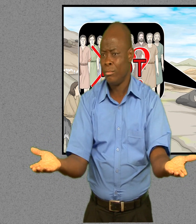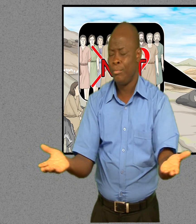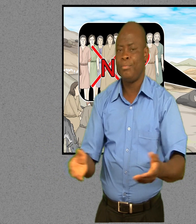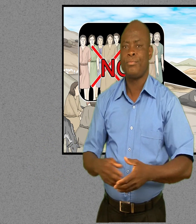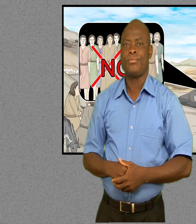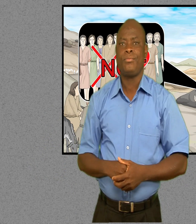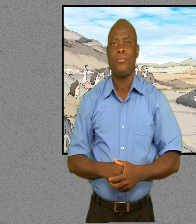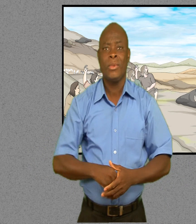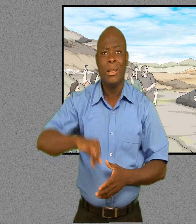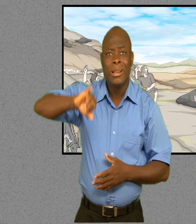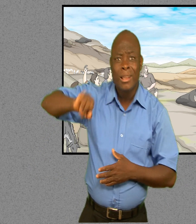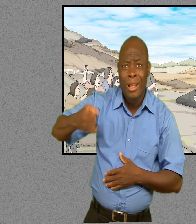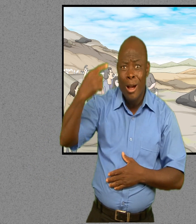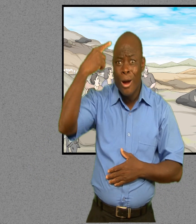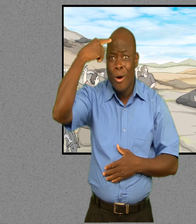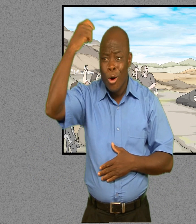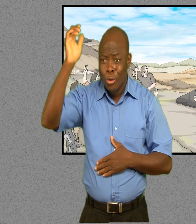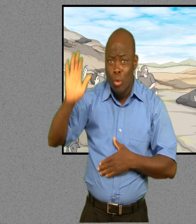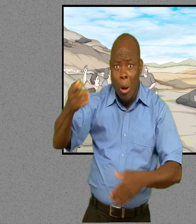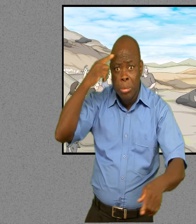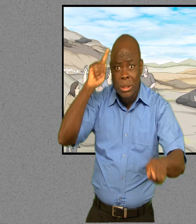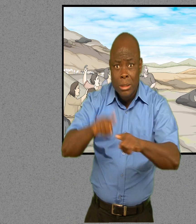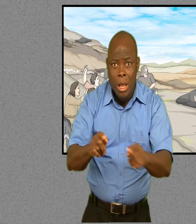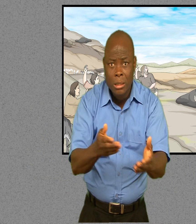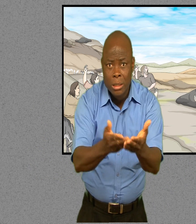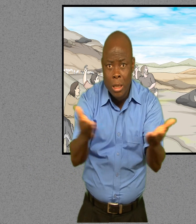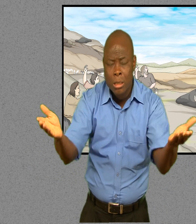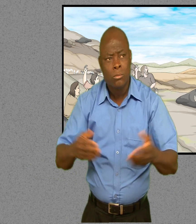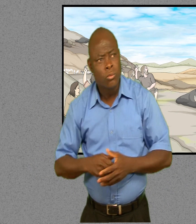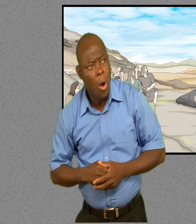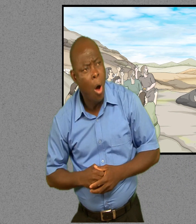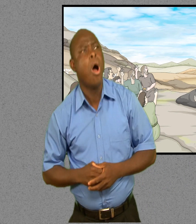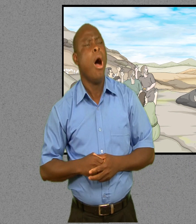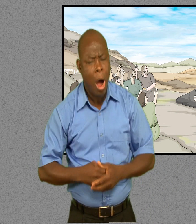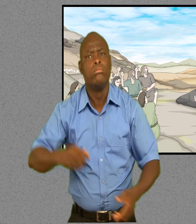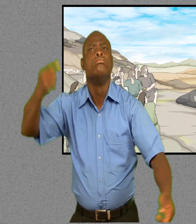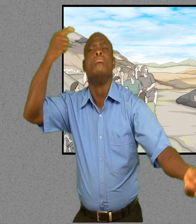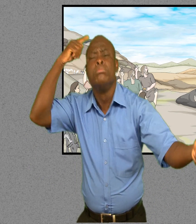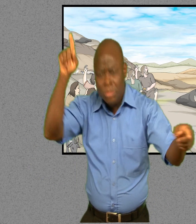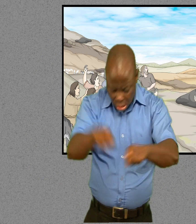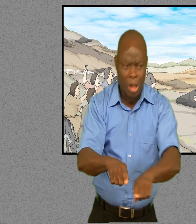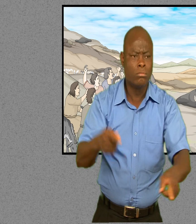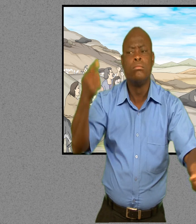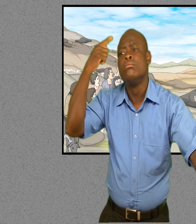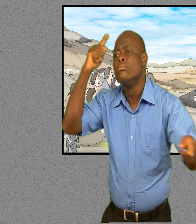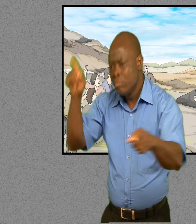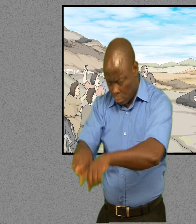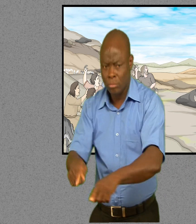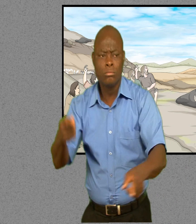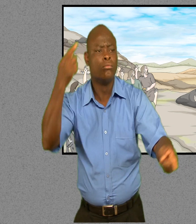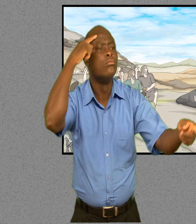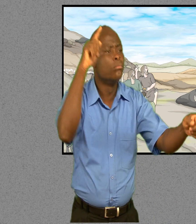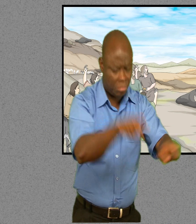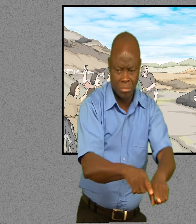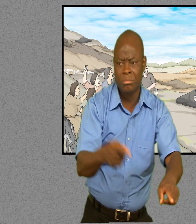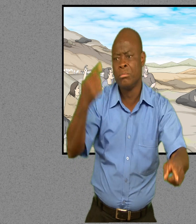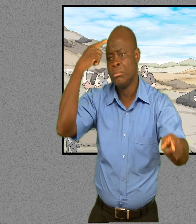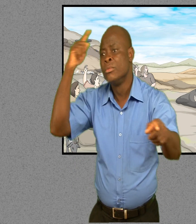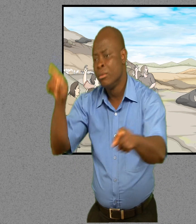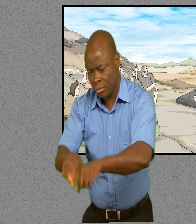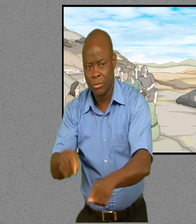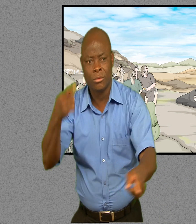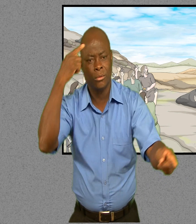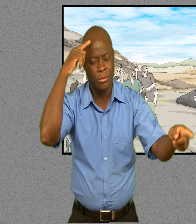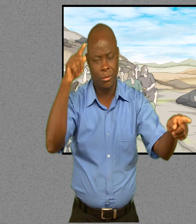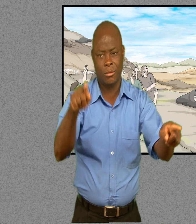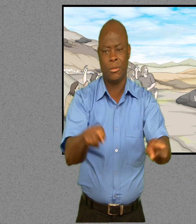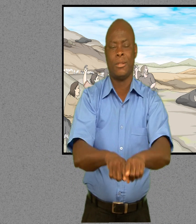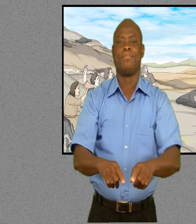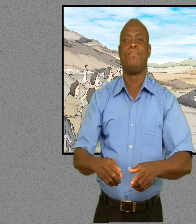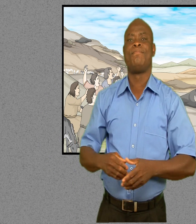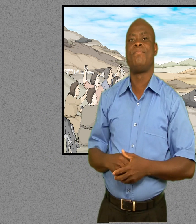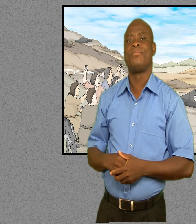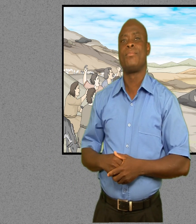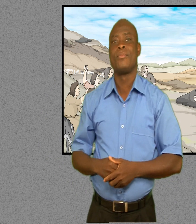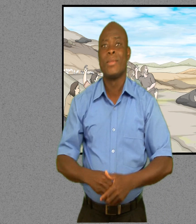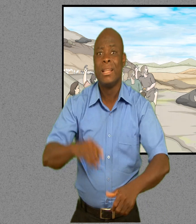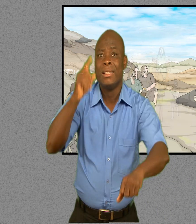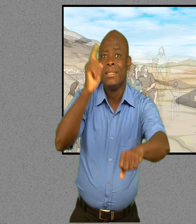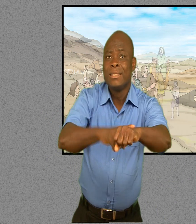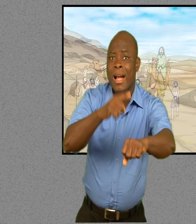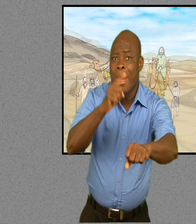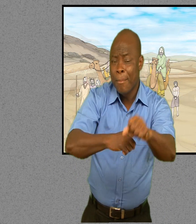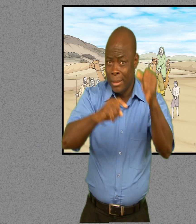And they agreed.